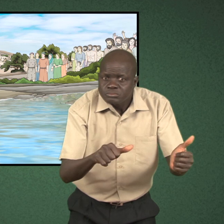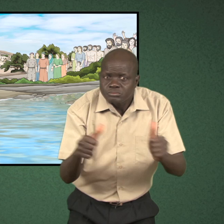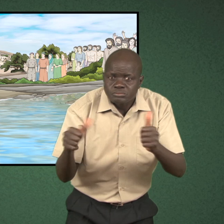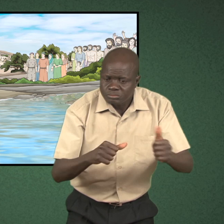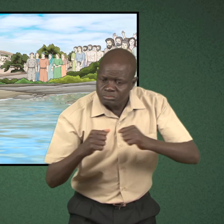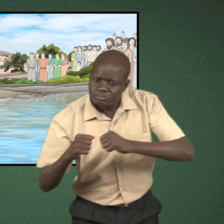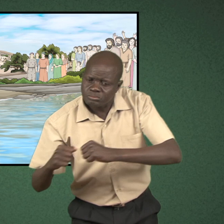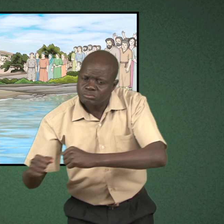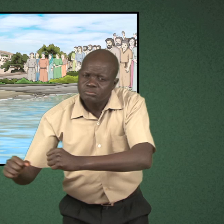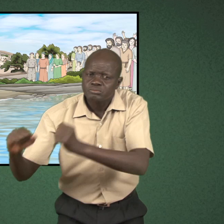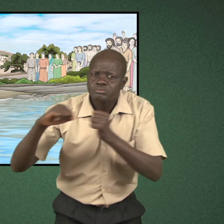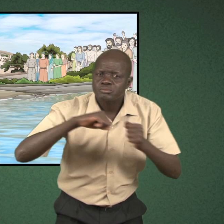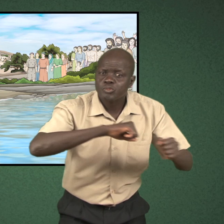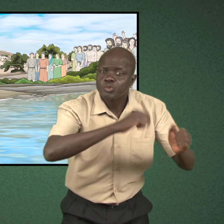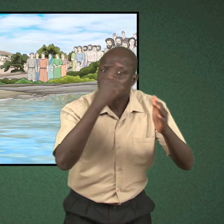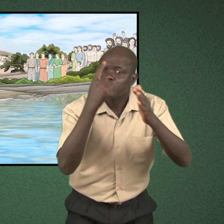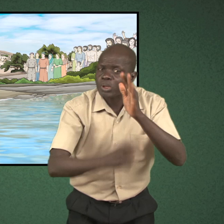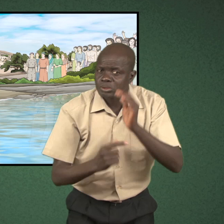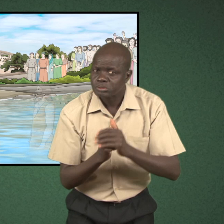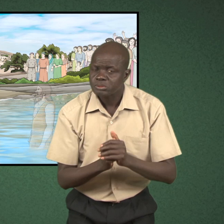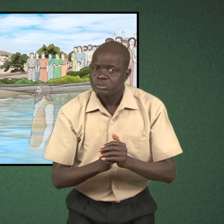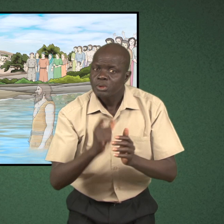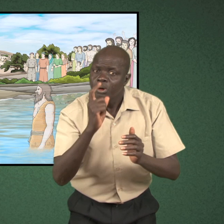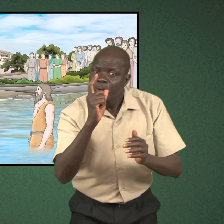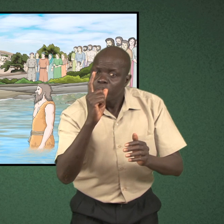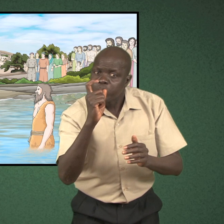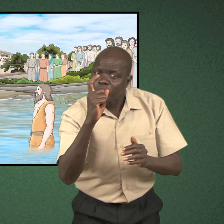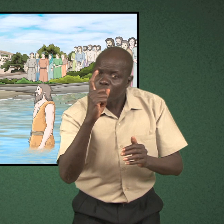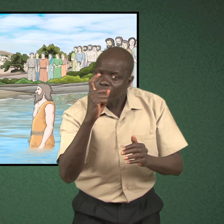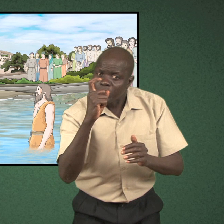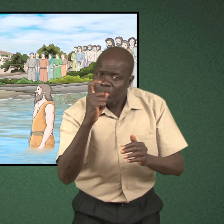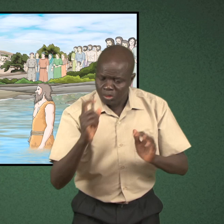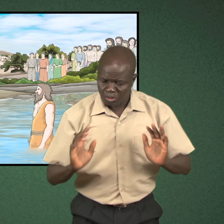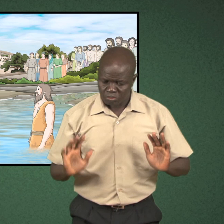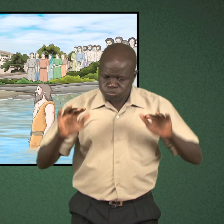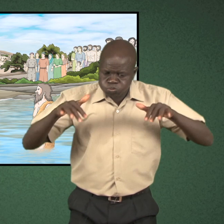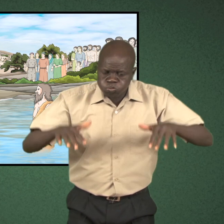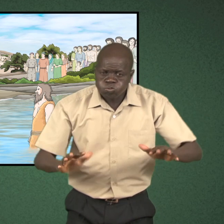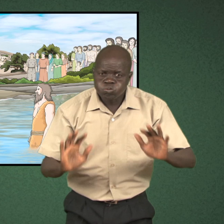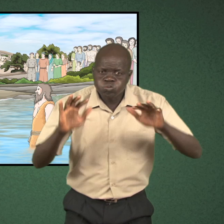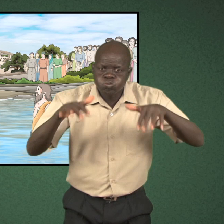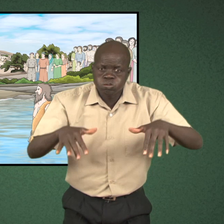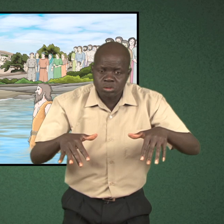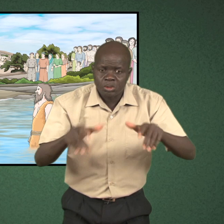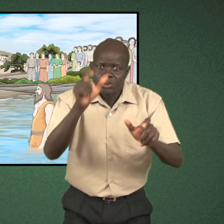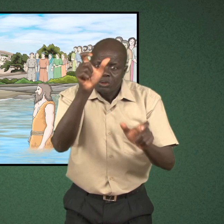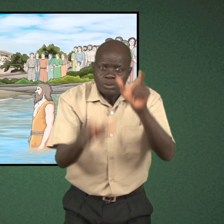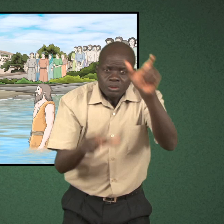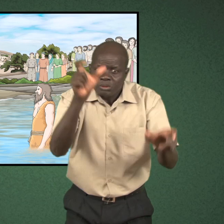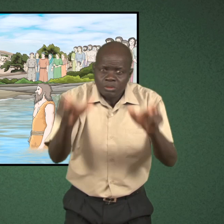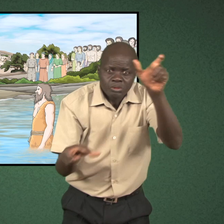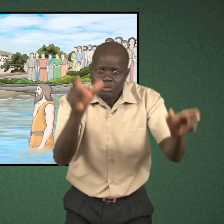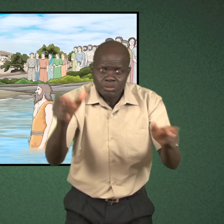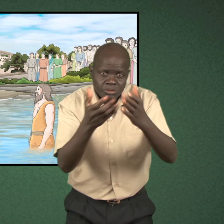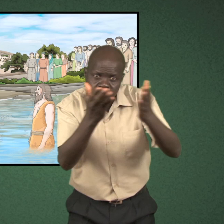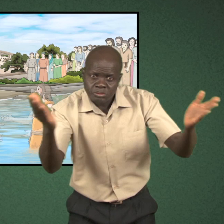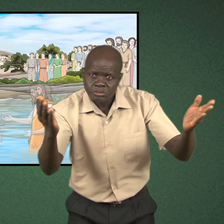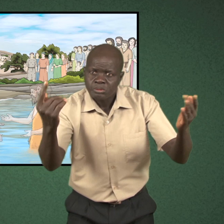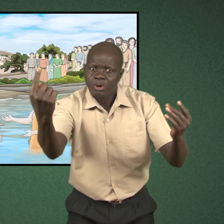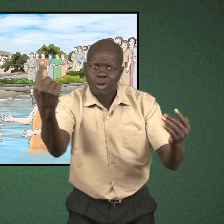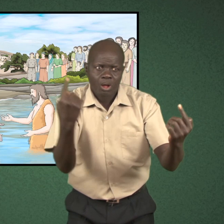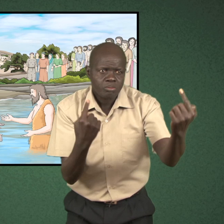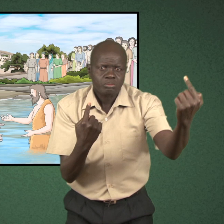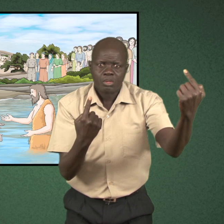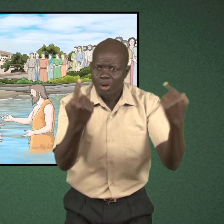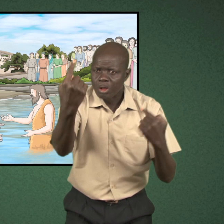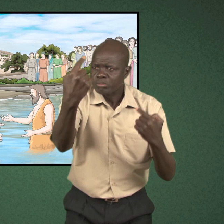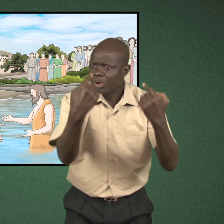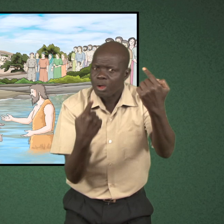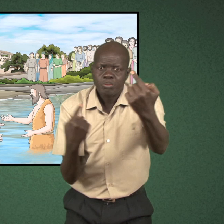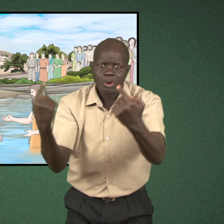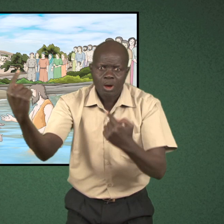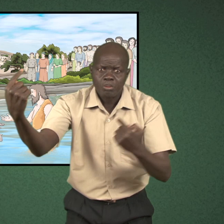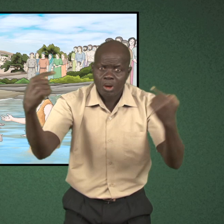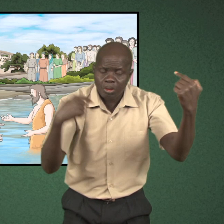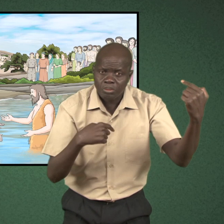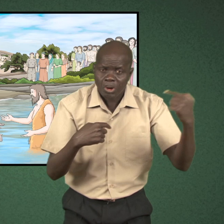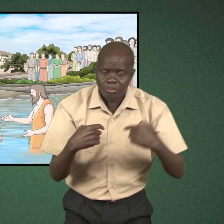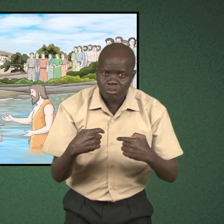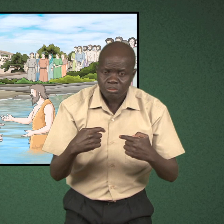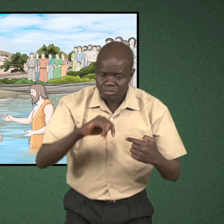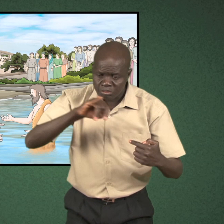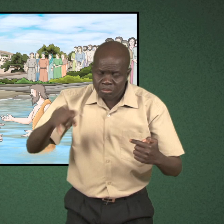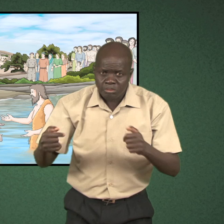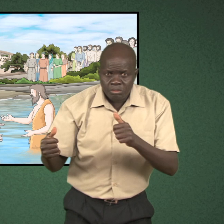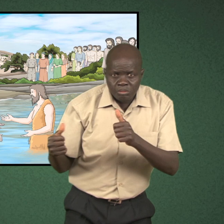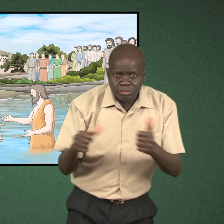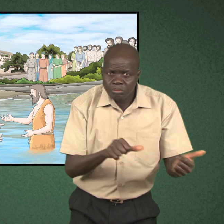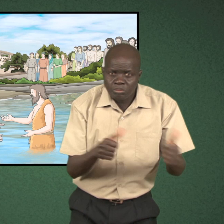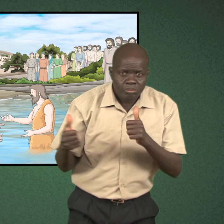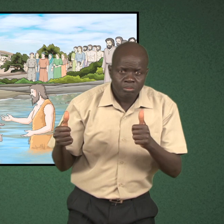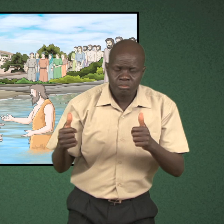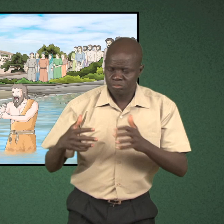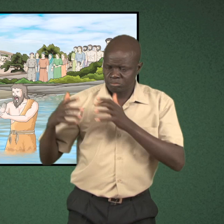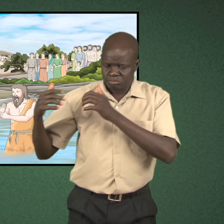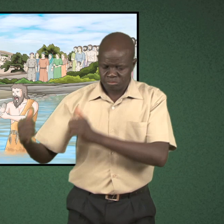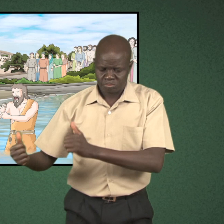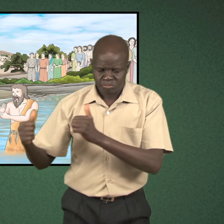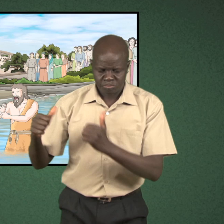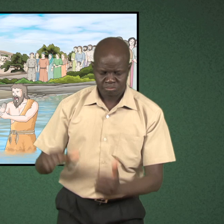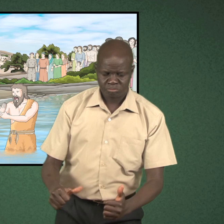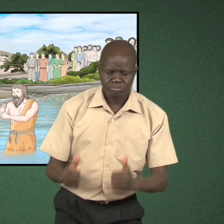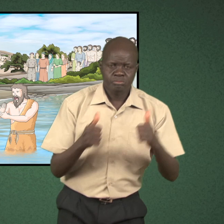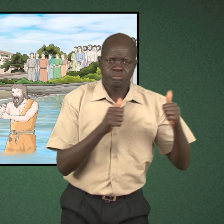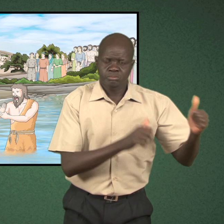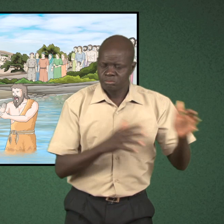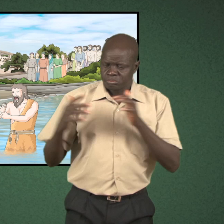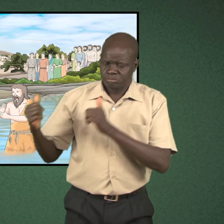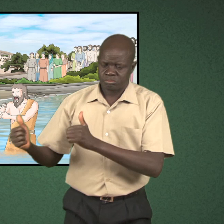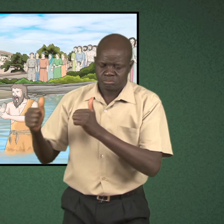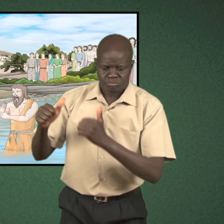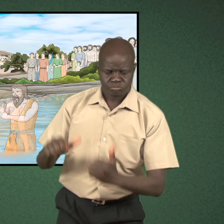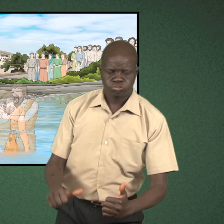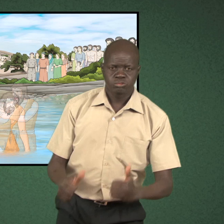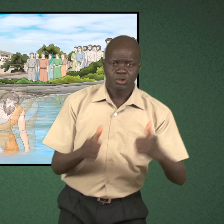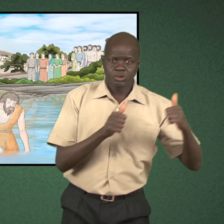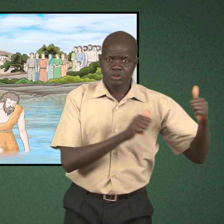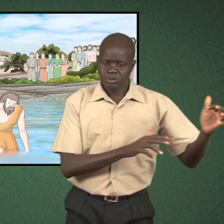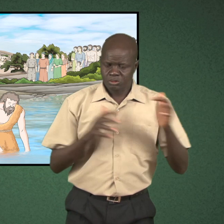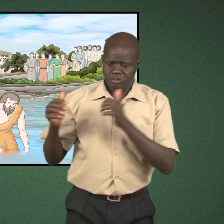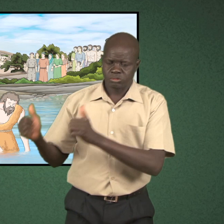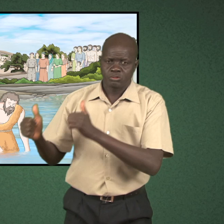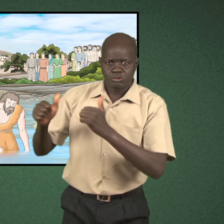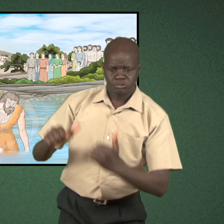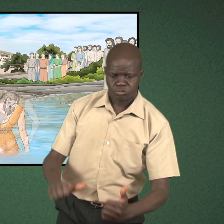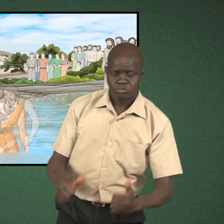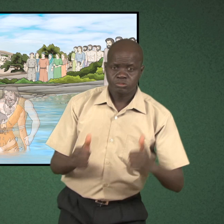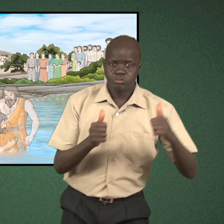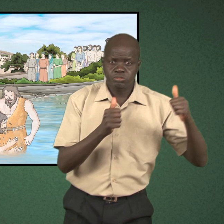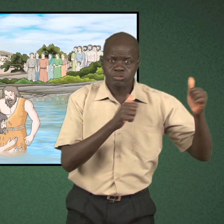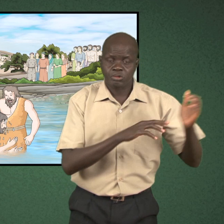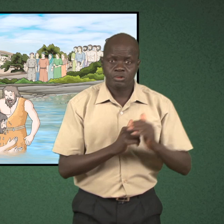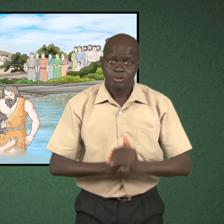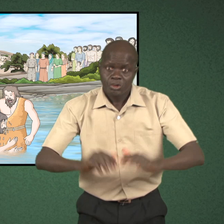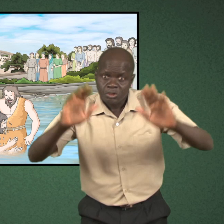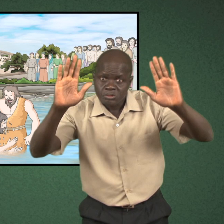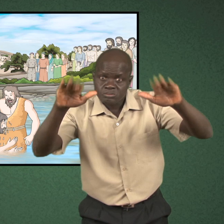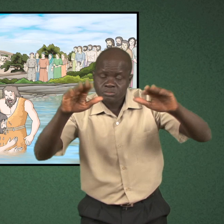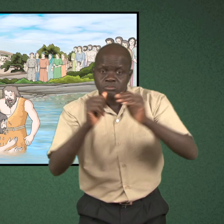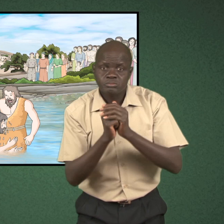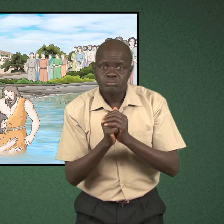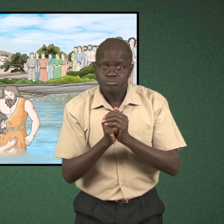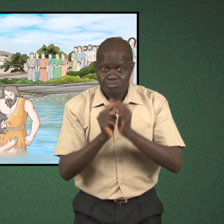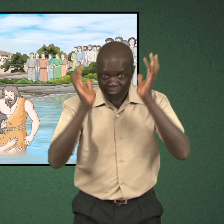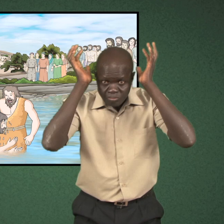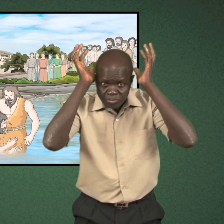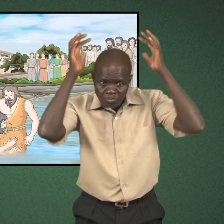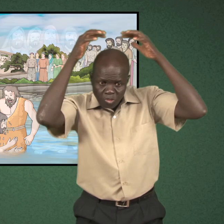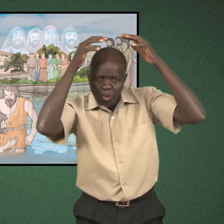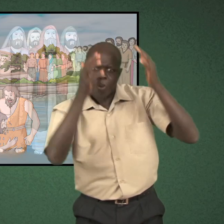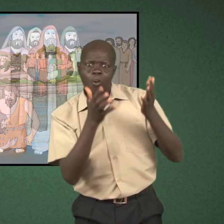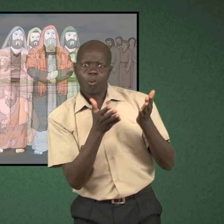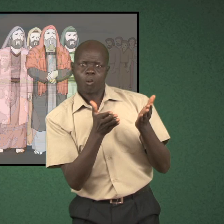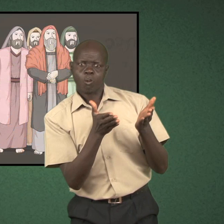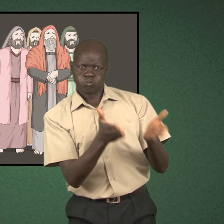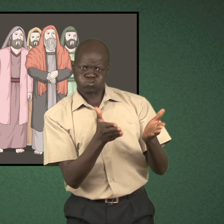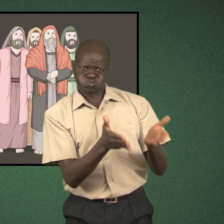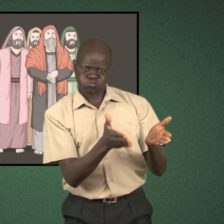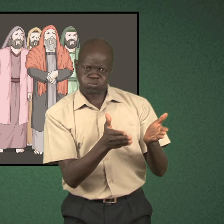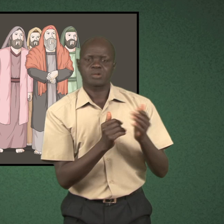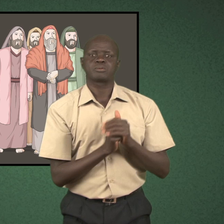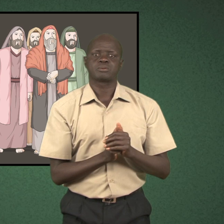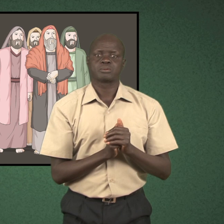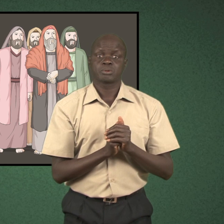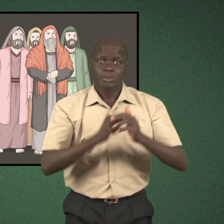Confessing their sins, they were baptized by him in the Jordan River.